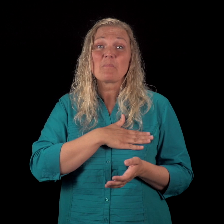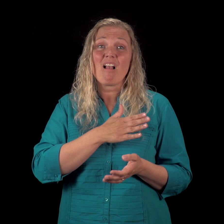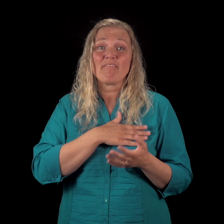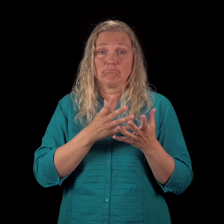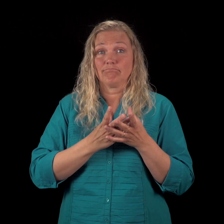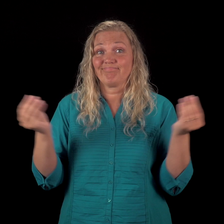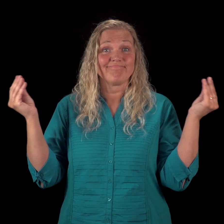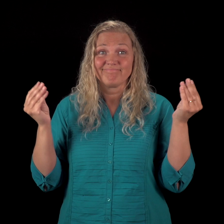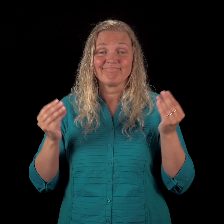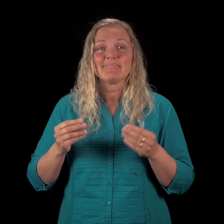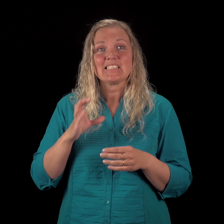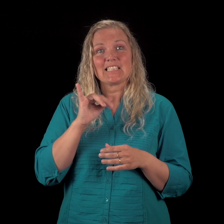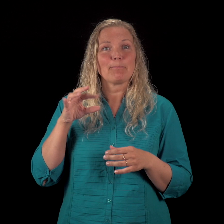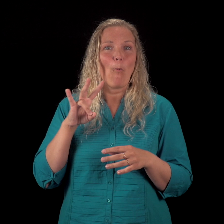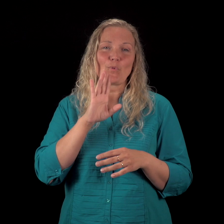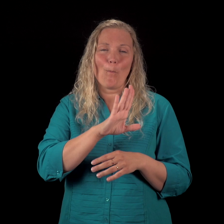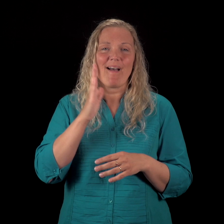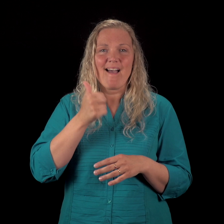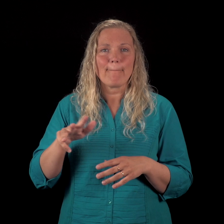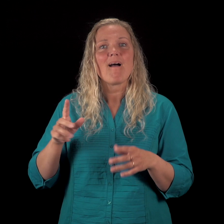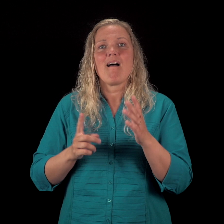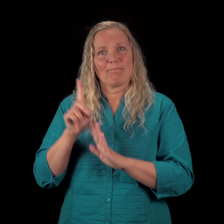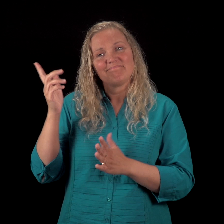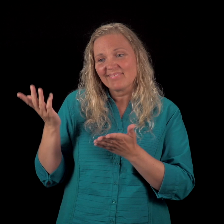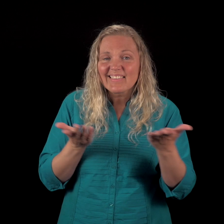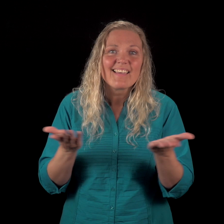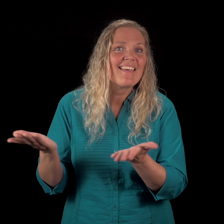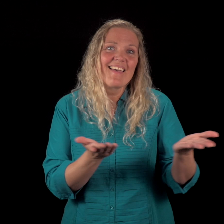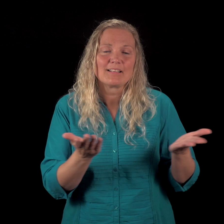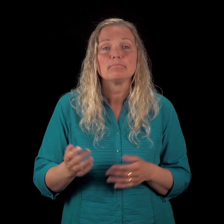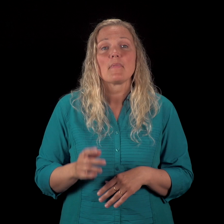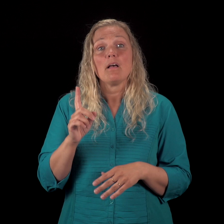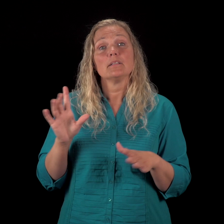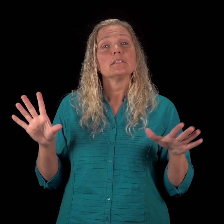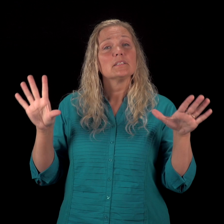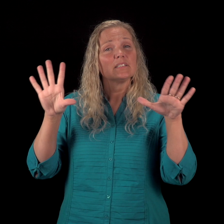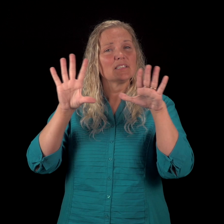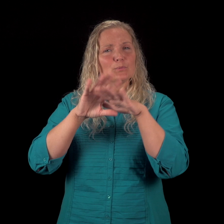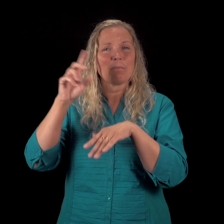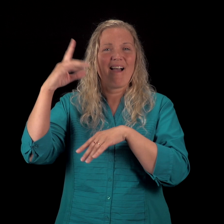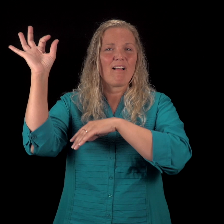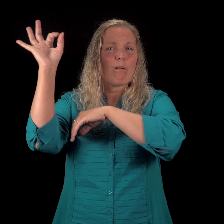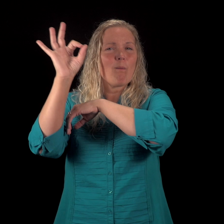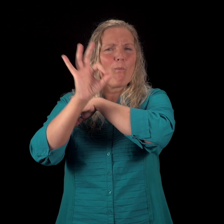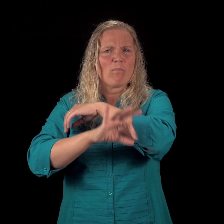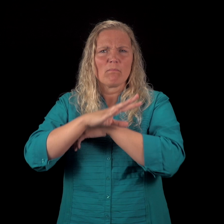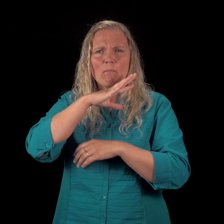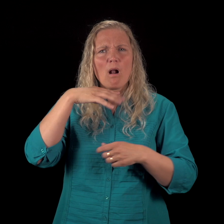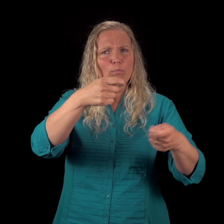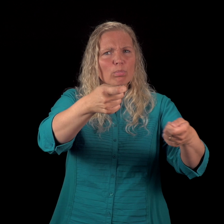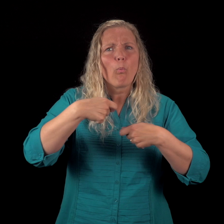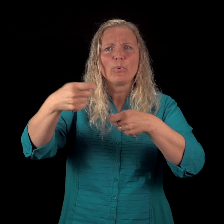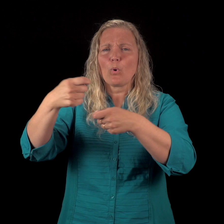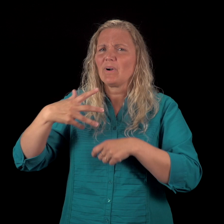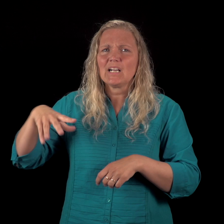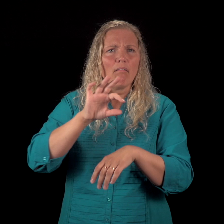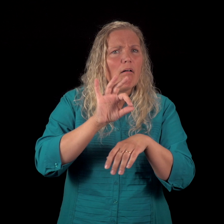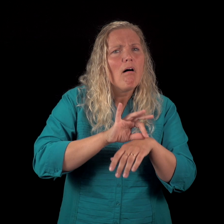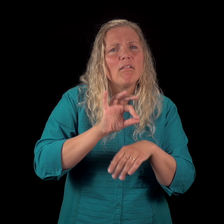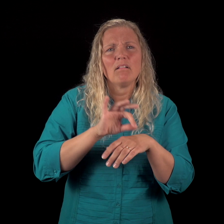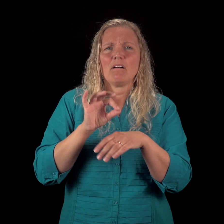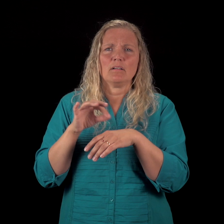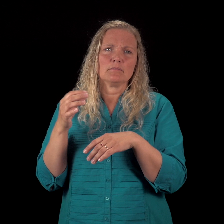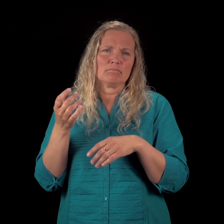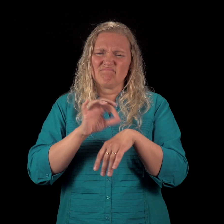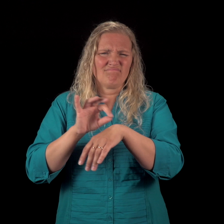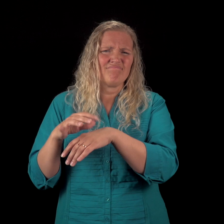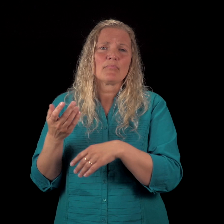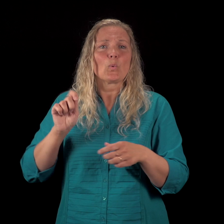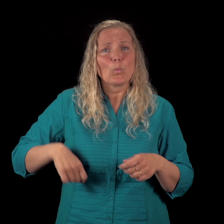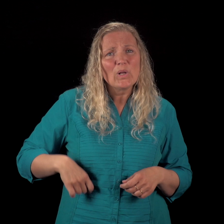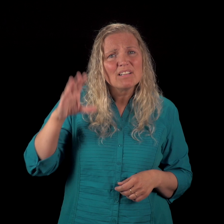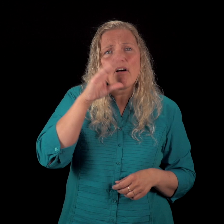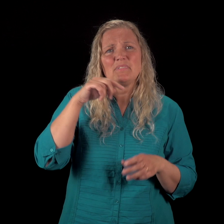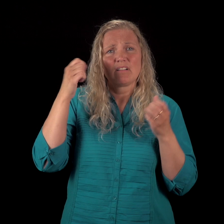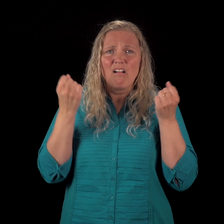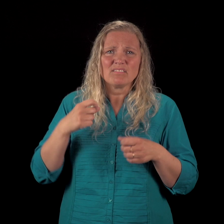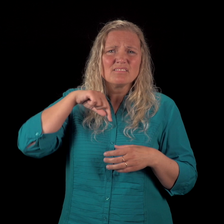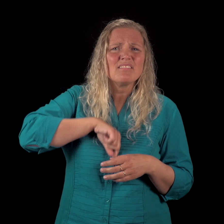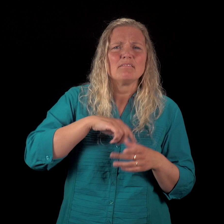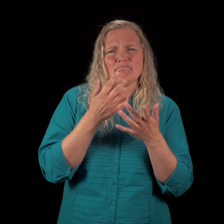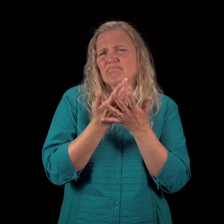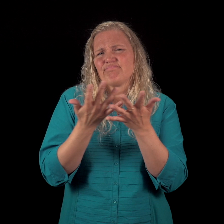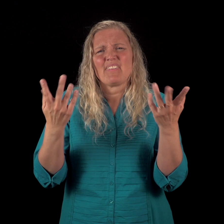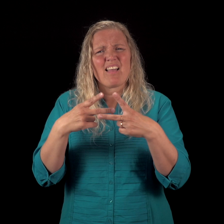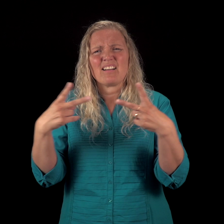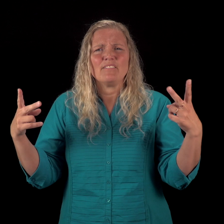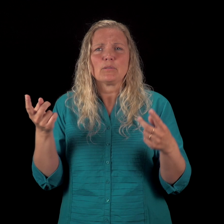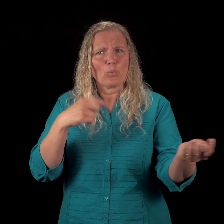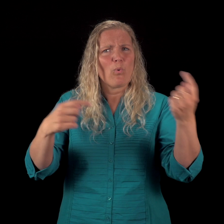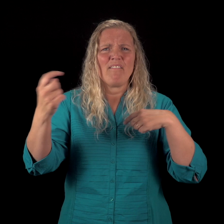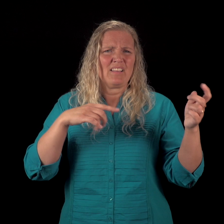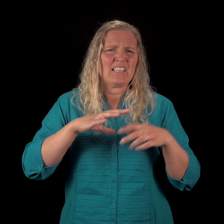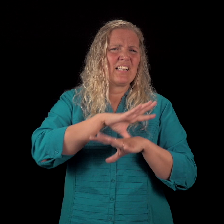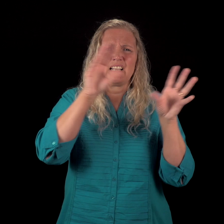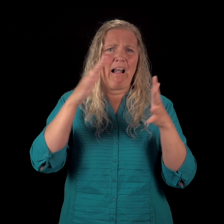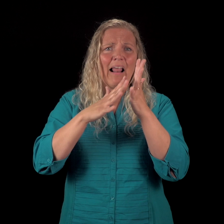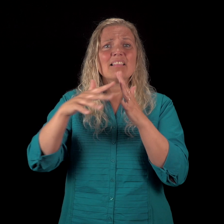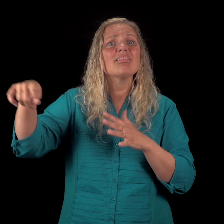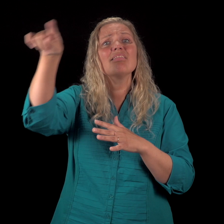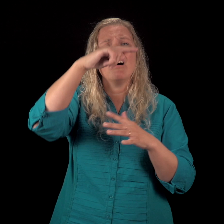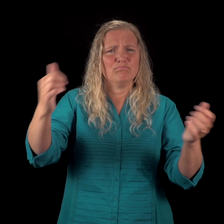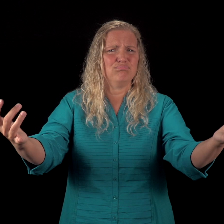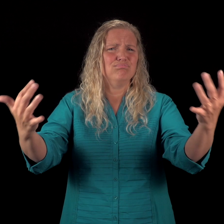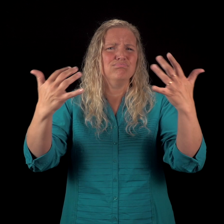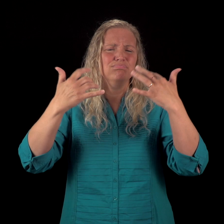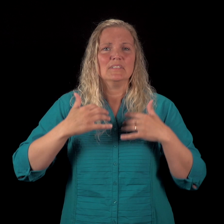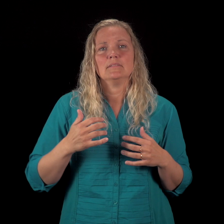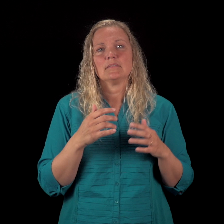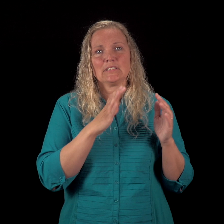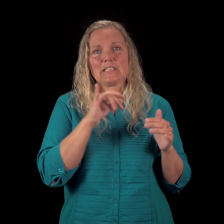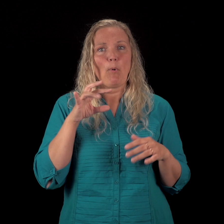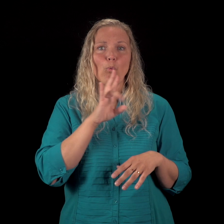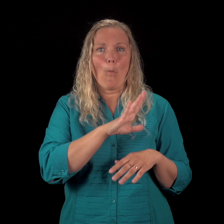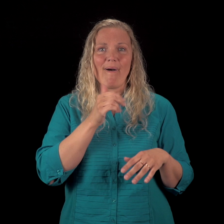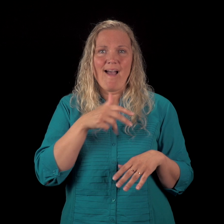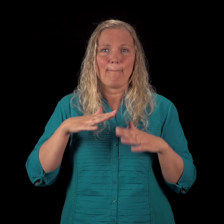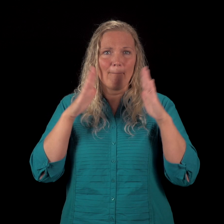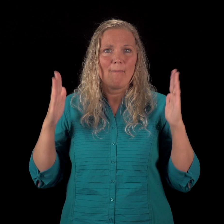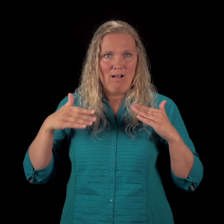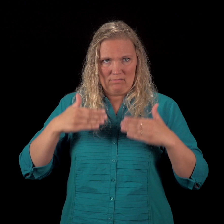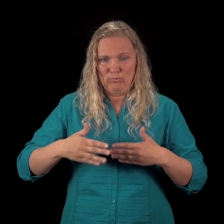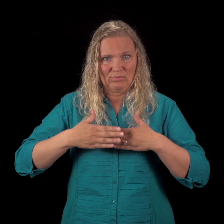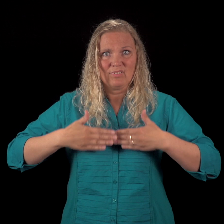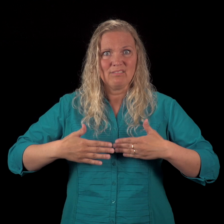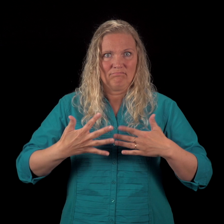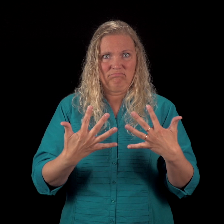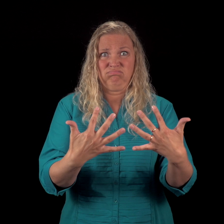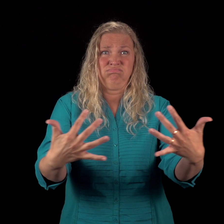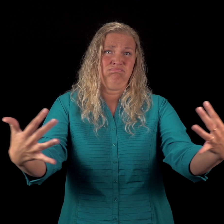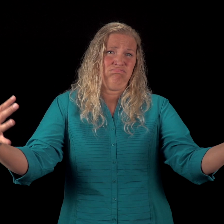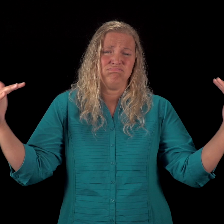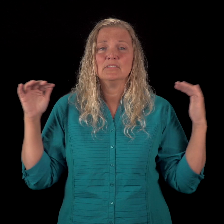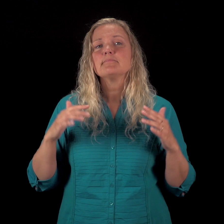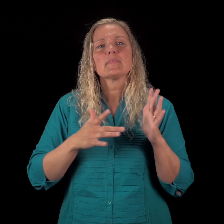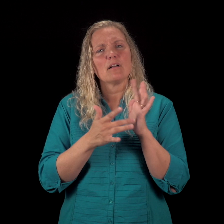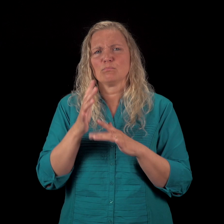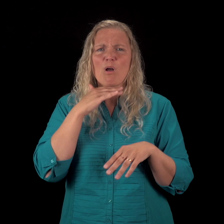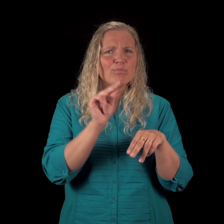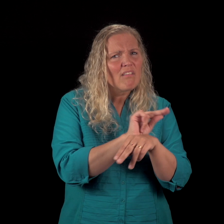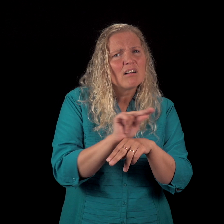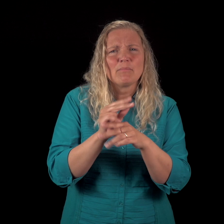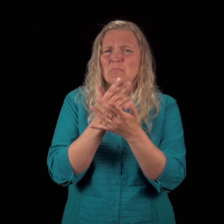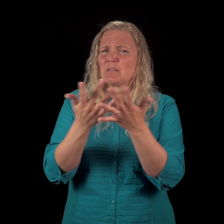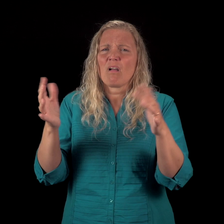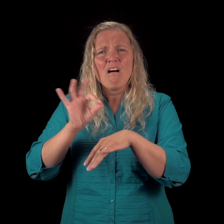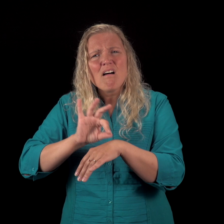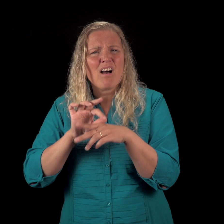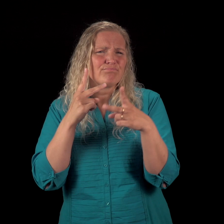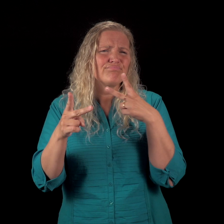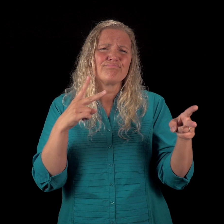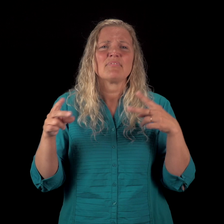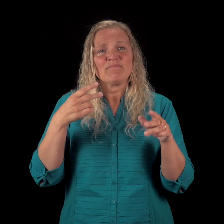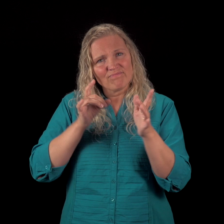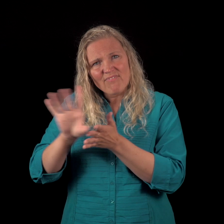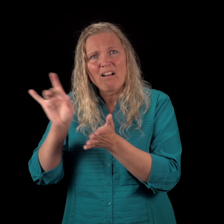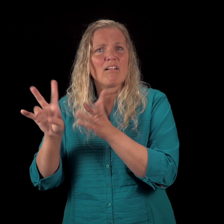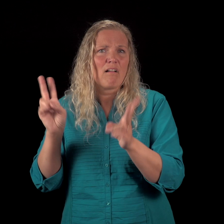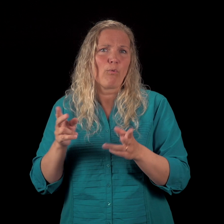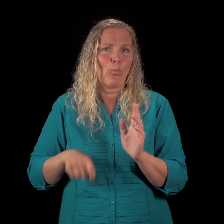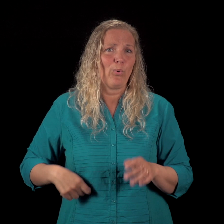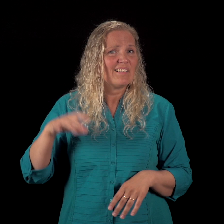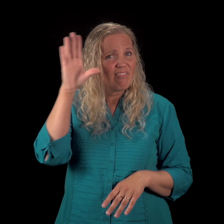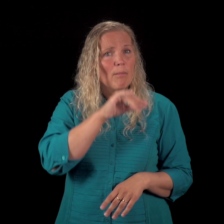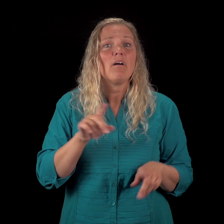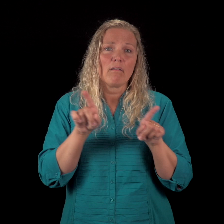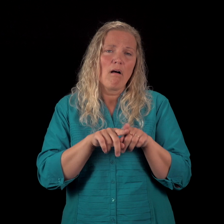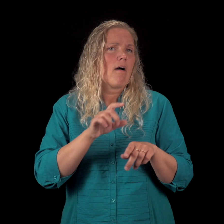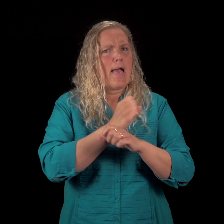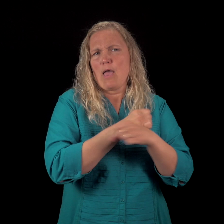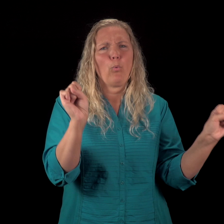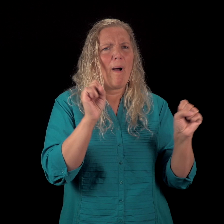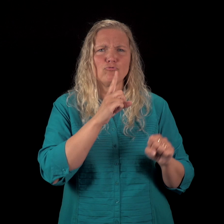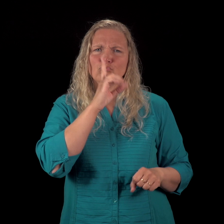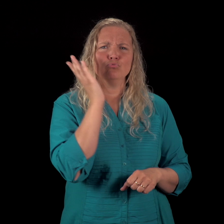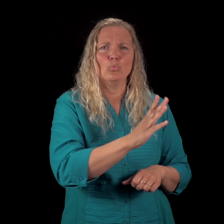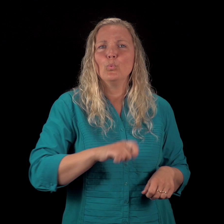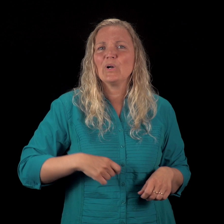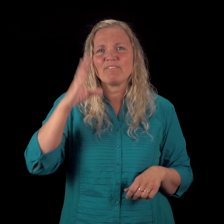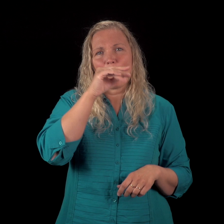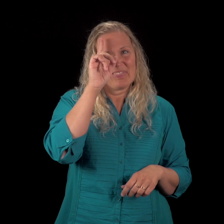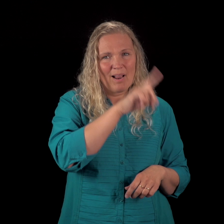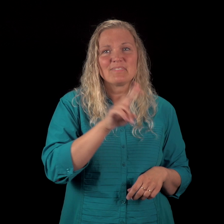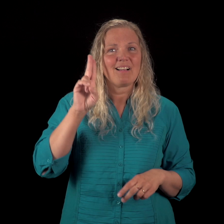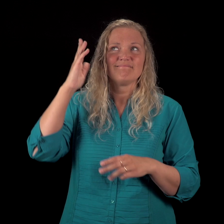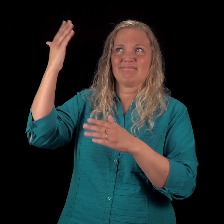That evening, after sunset, people brought to Jesus all who were sick and demon-possessed, and the whole town gathered at the door. And He healed many who were ill with various diseases and drove out many demons.